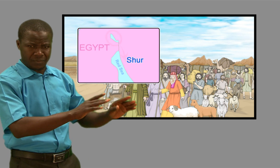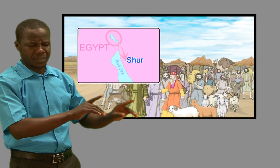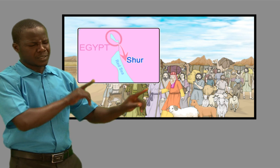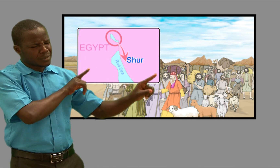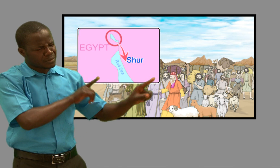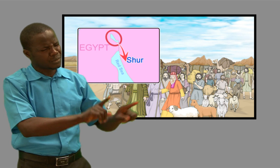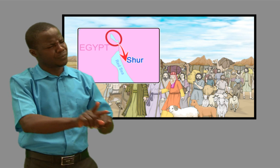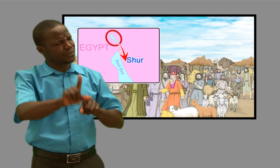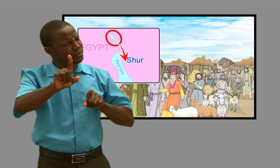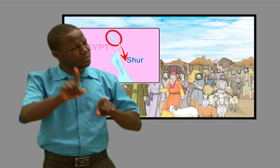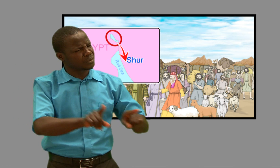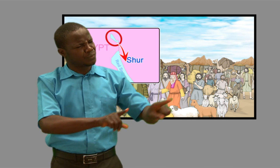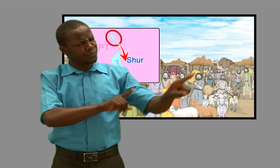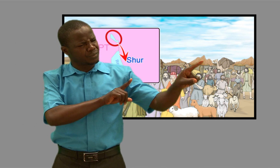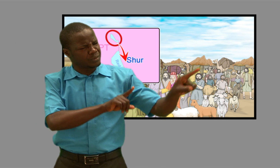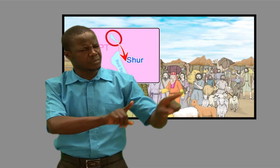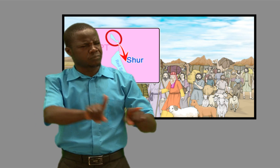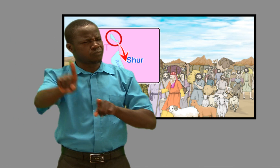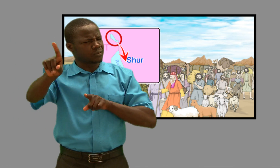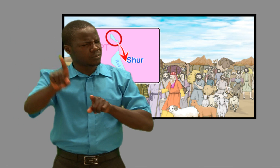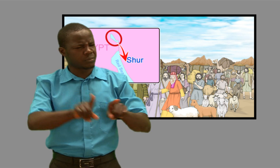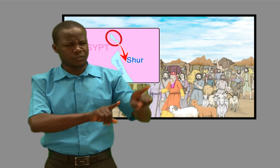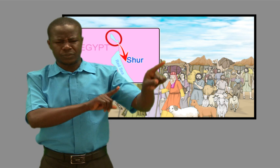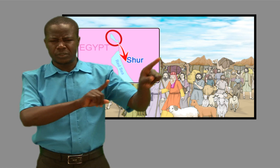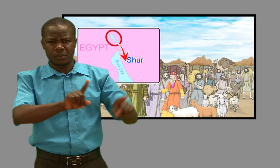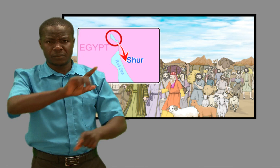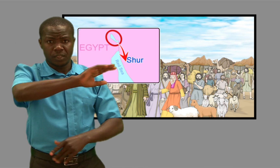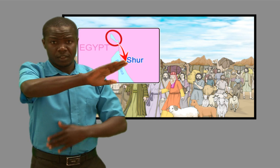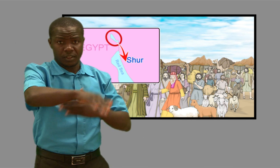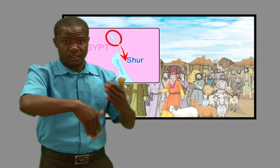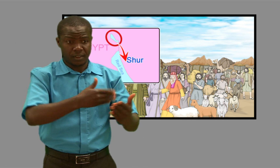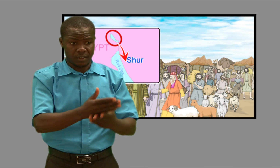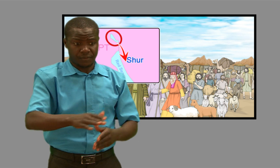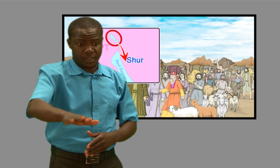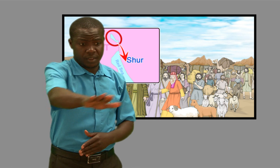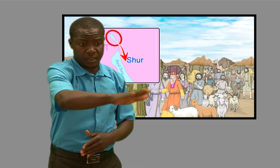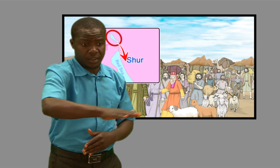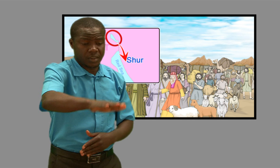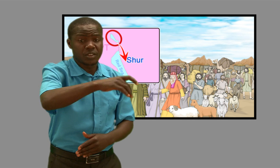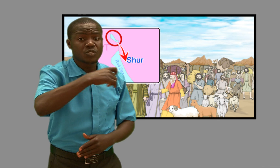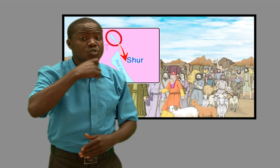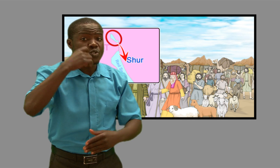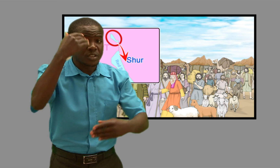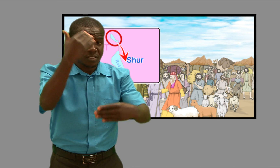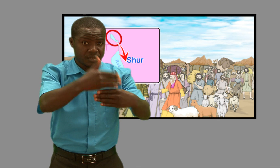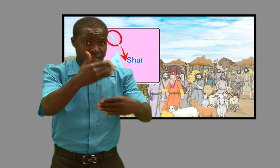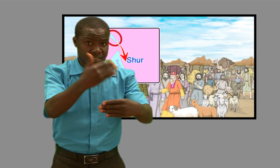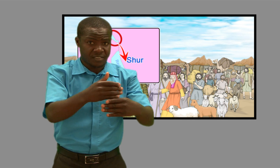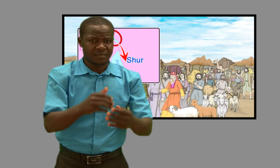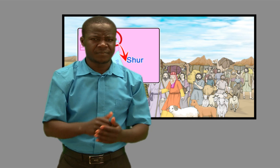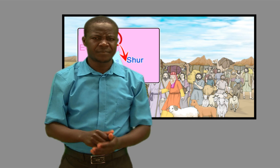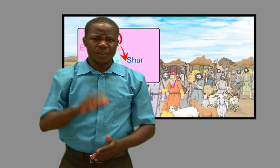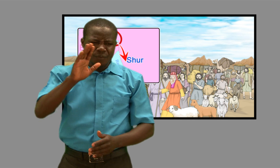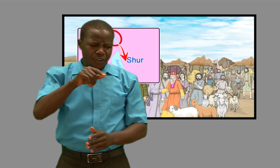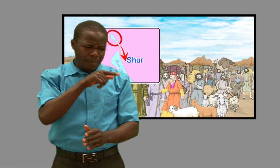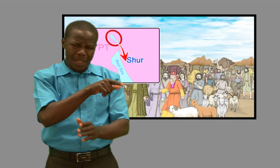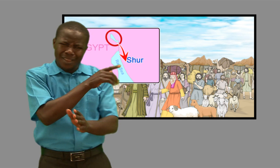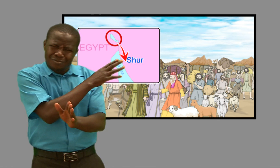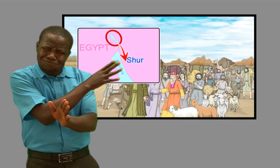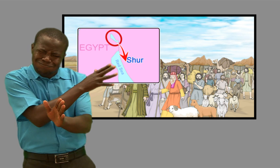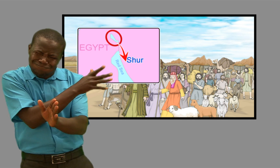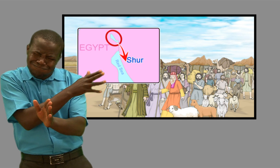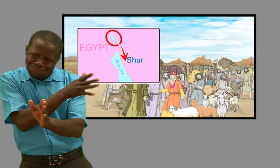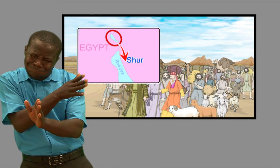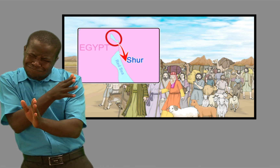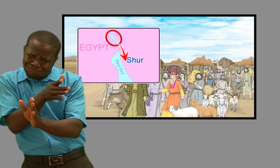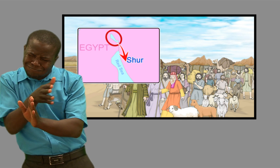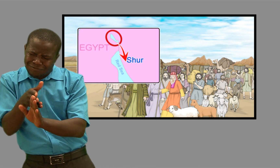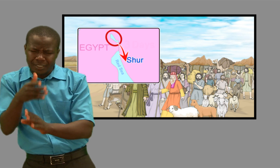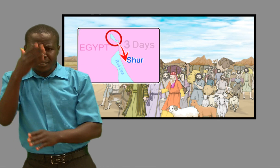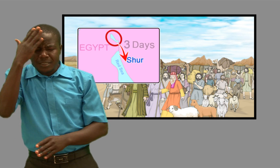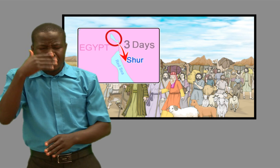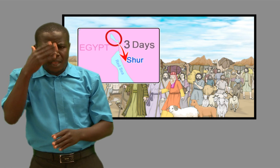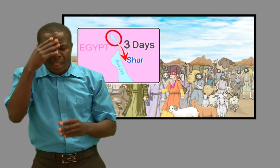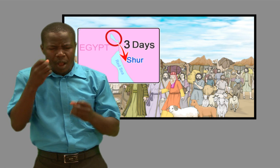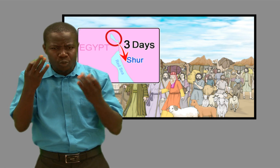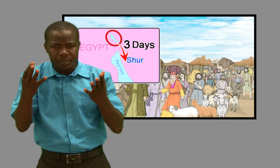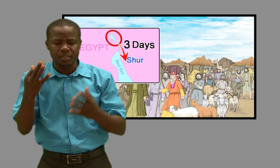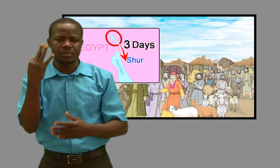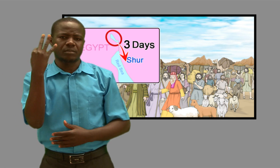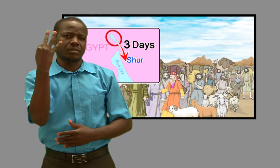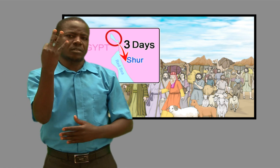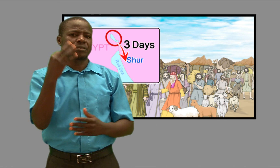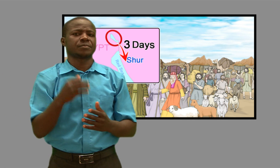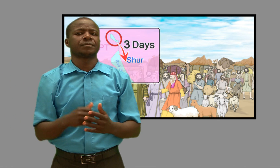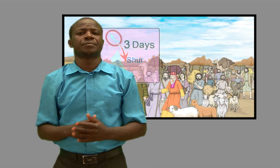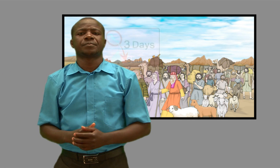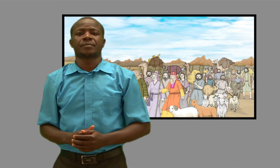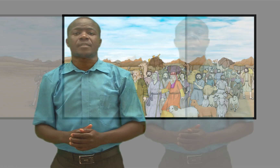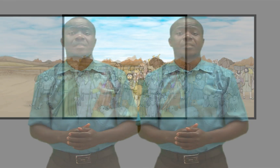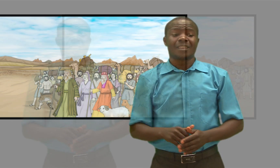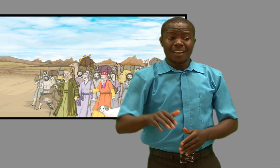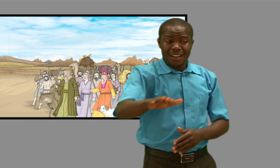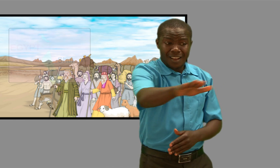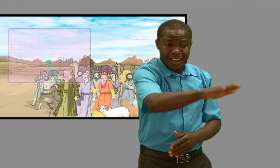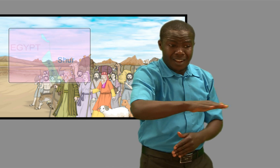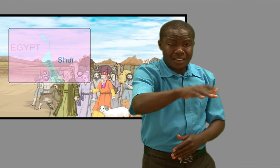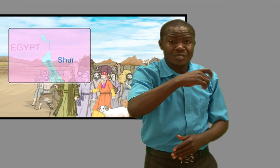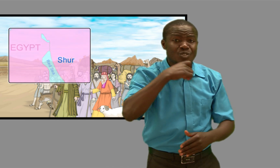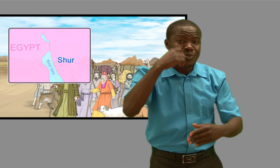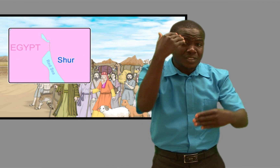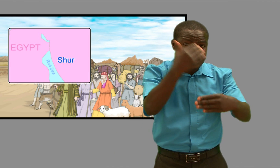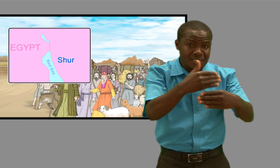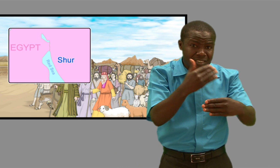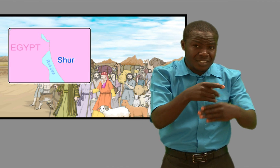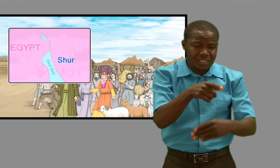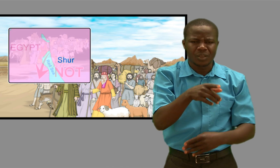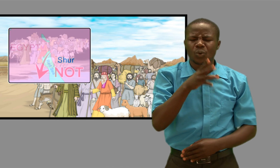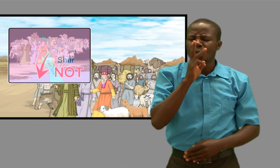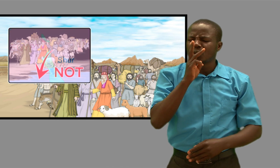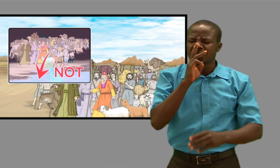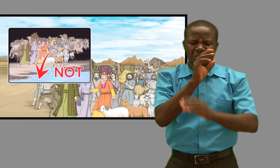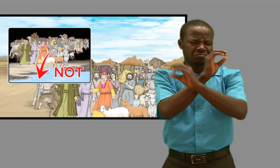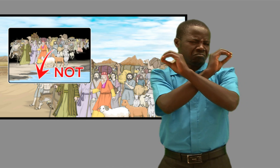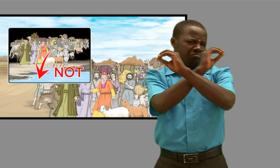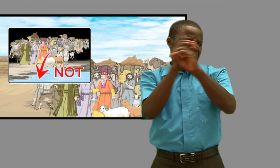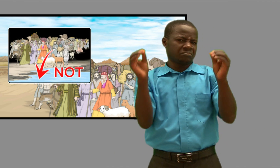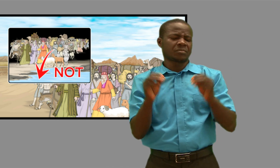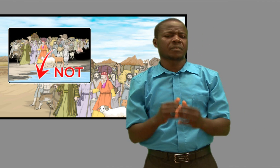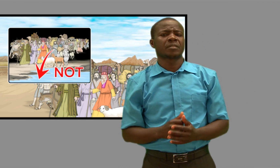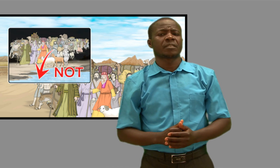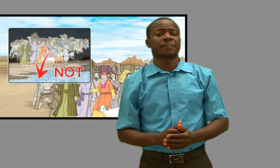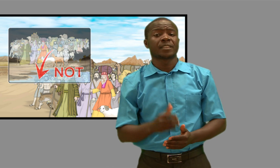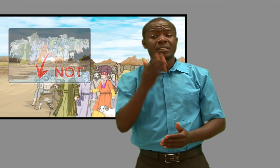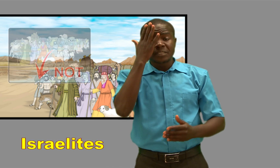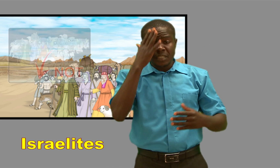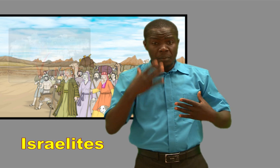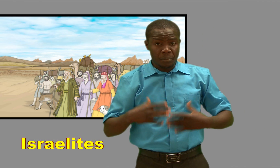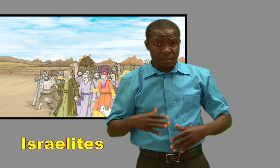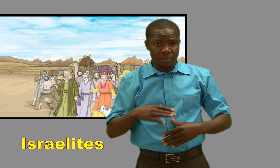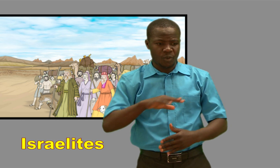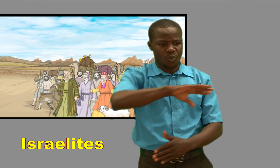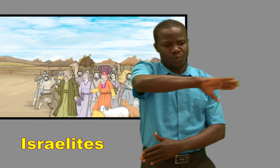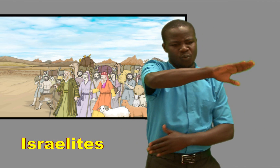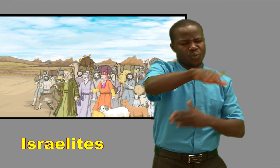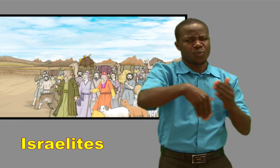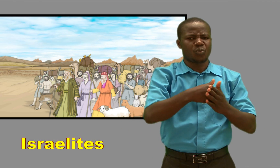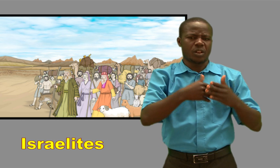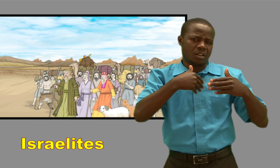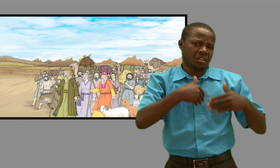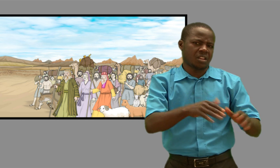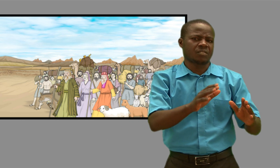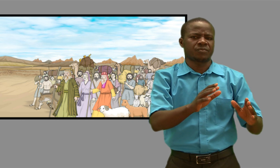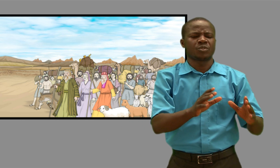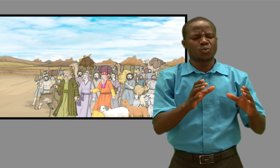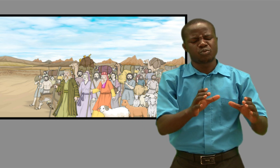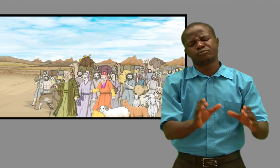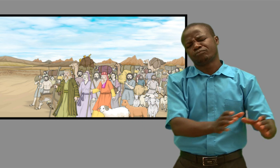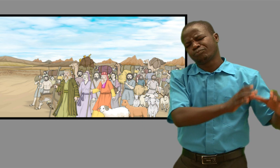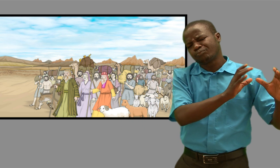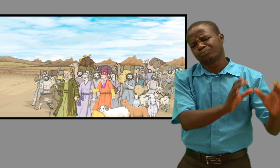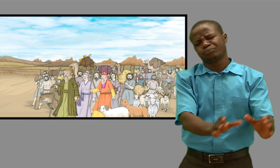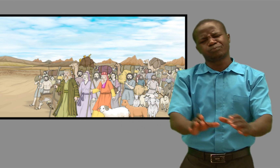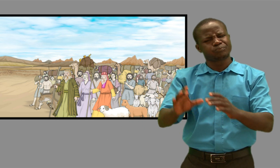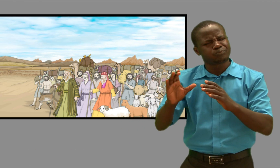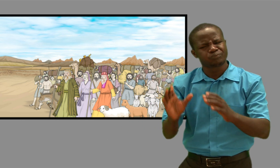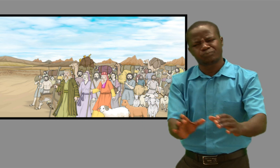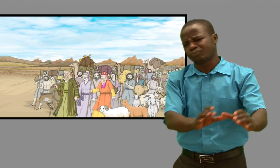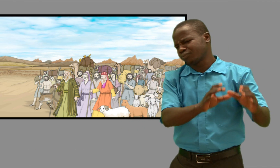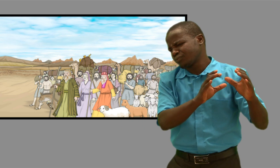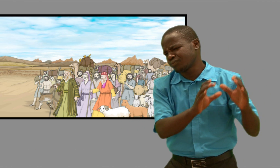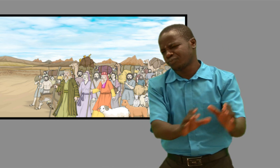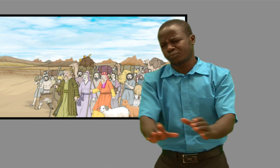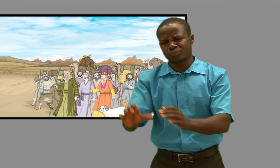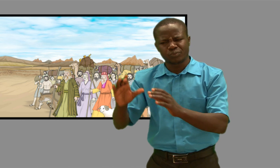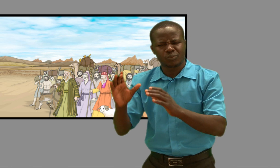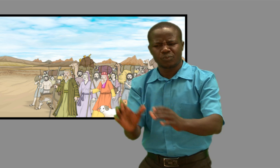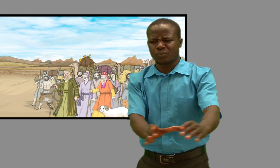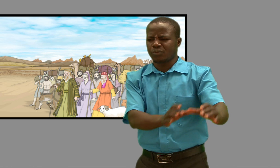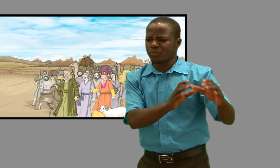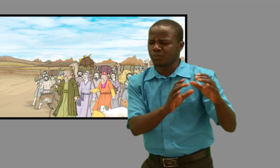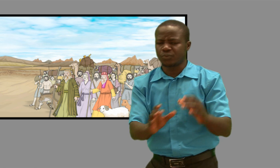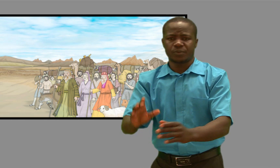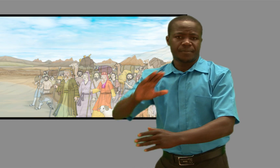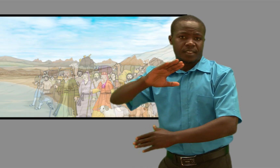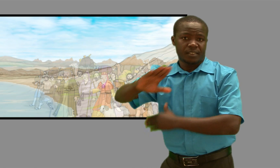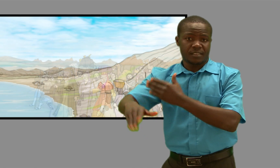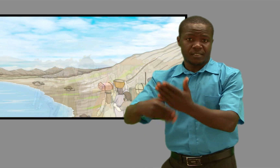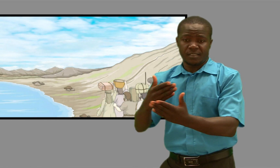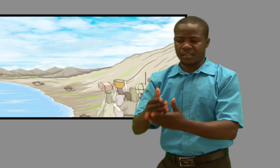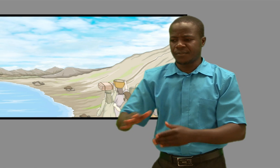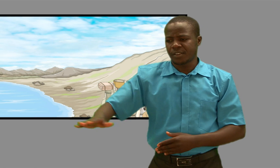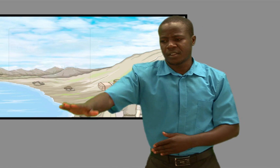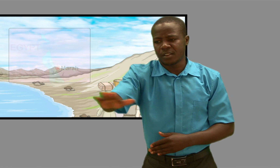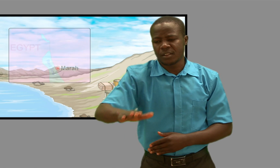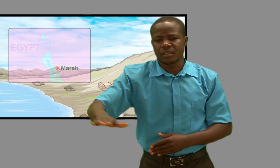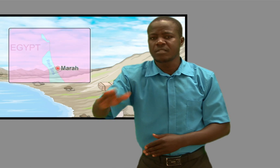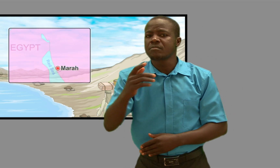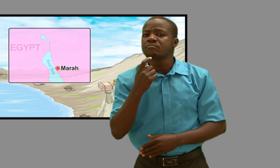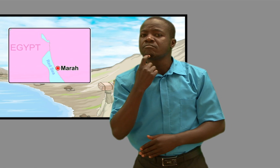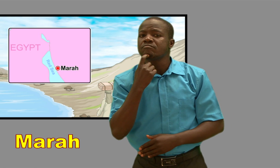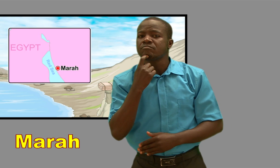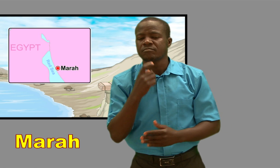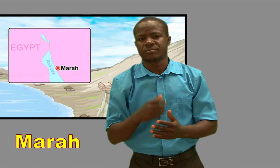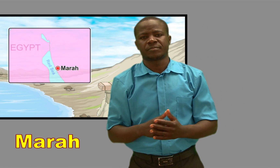For three days they walked in the desert without finding water.